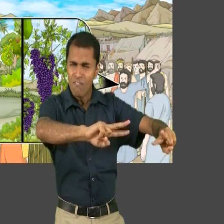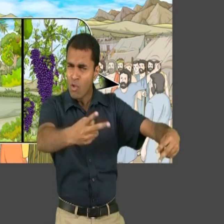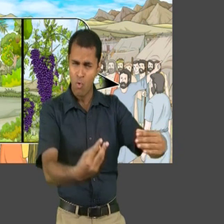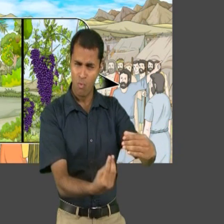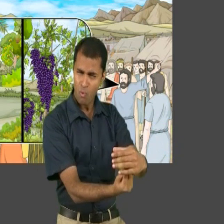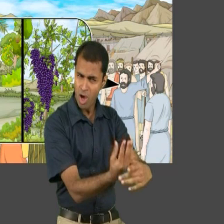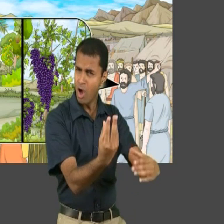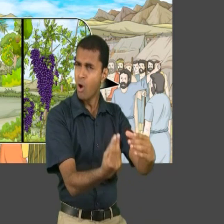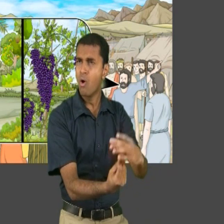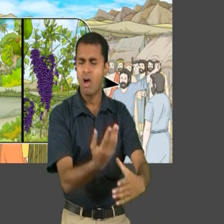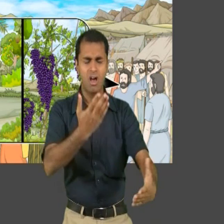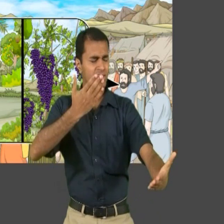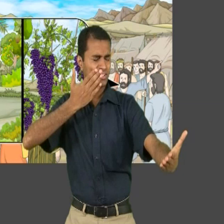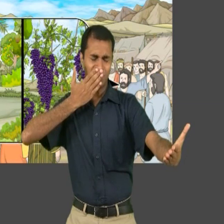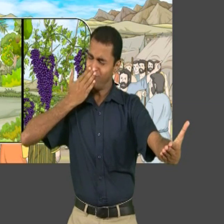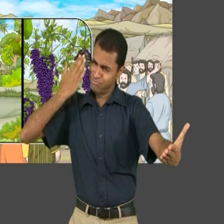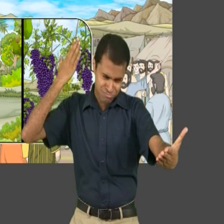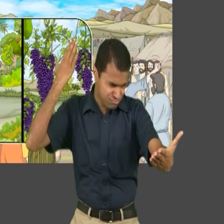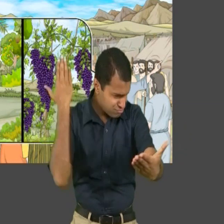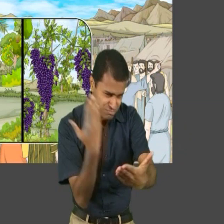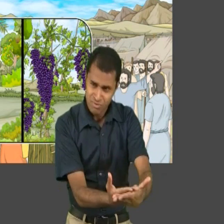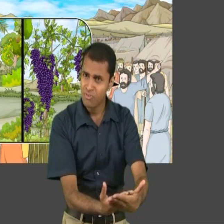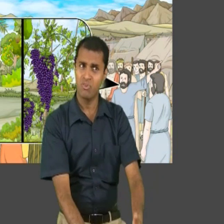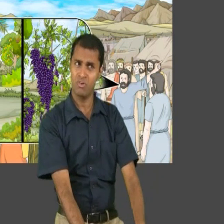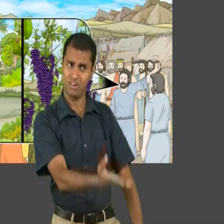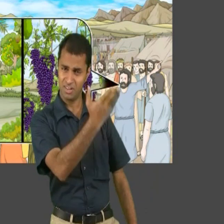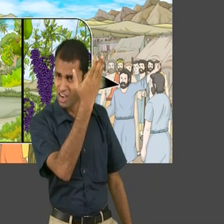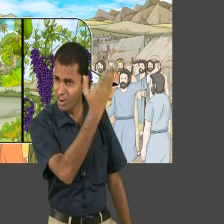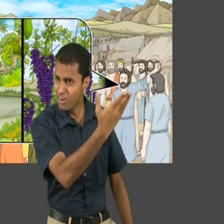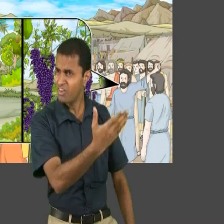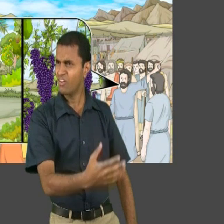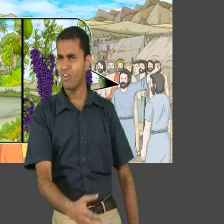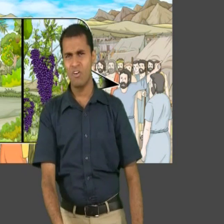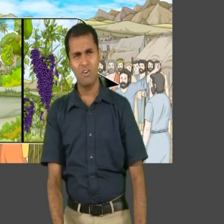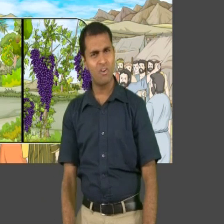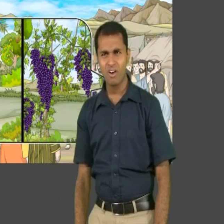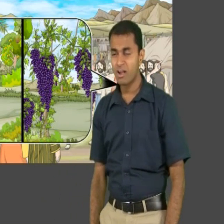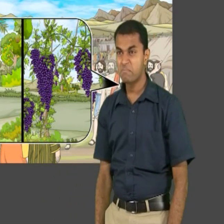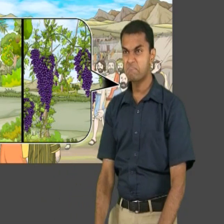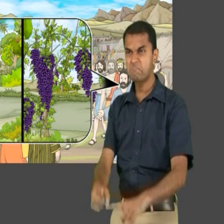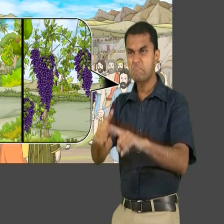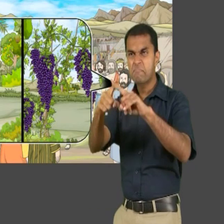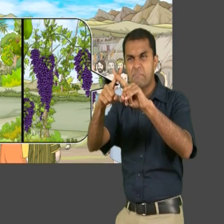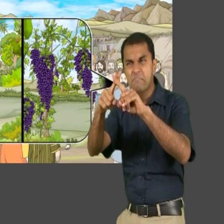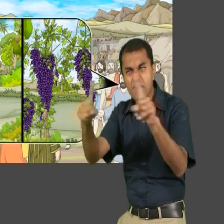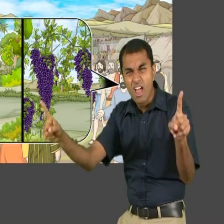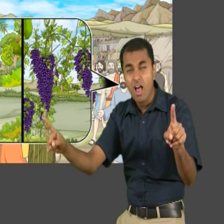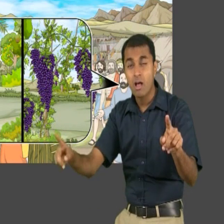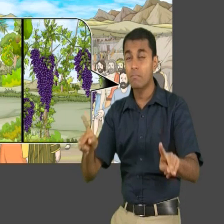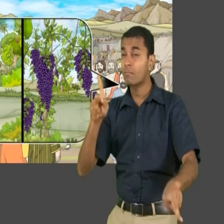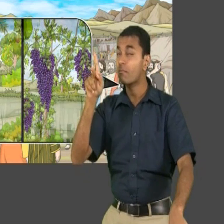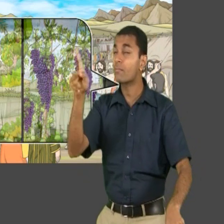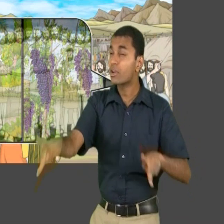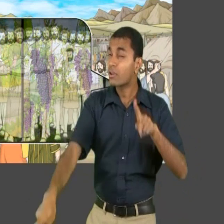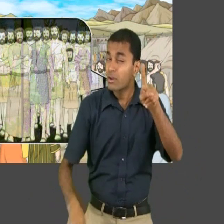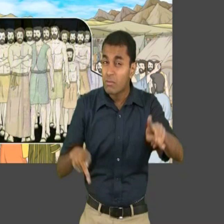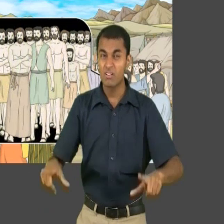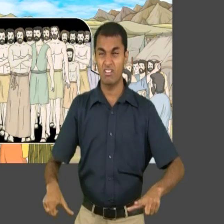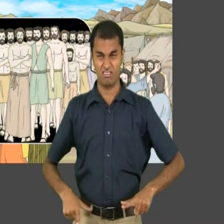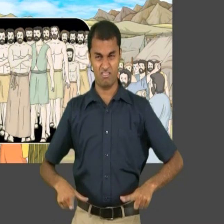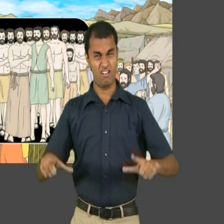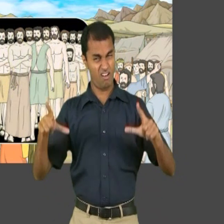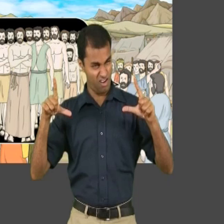Here is some of its fruit!